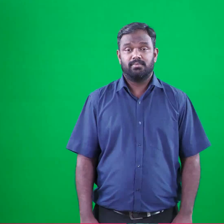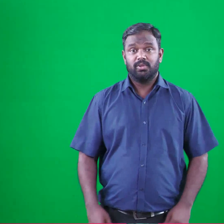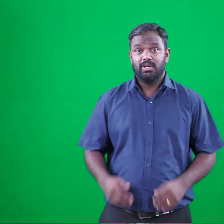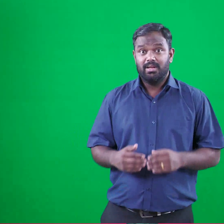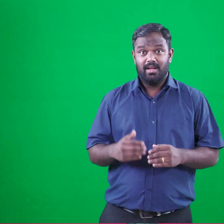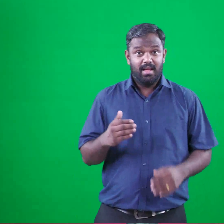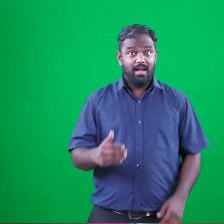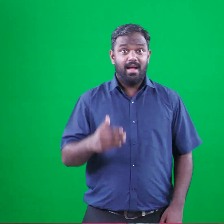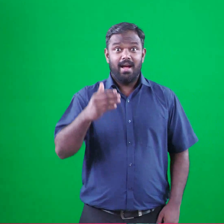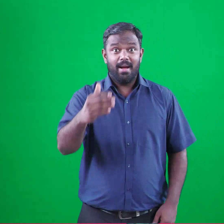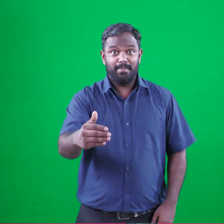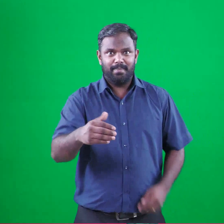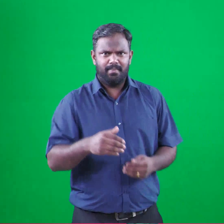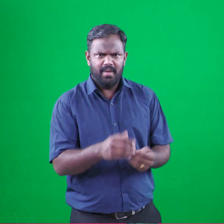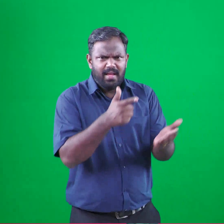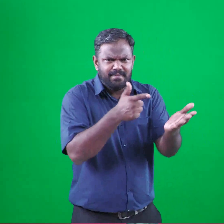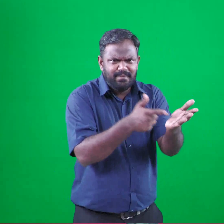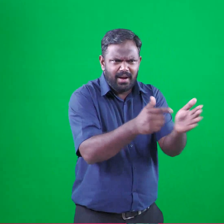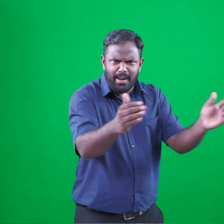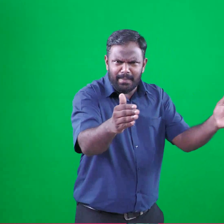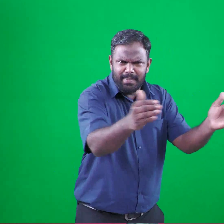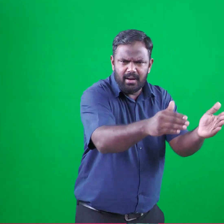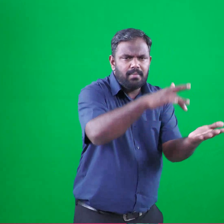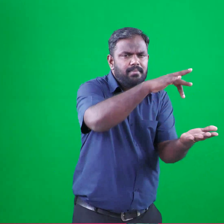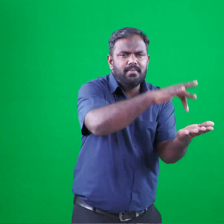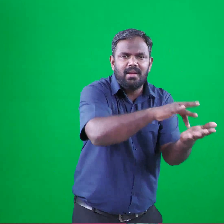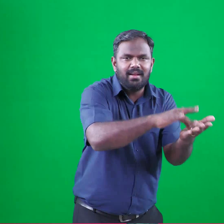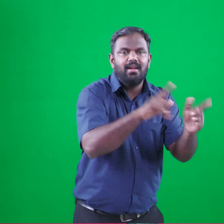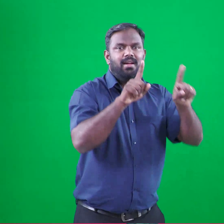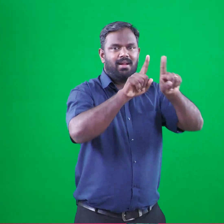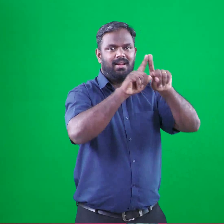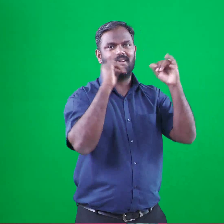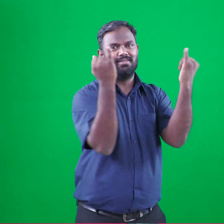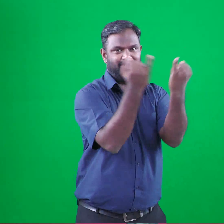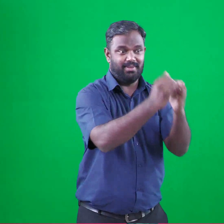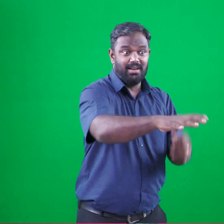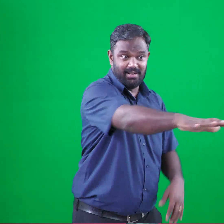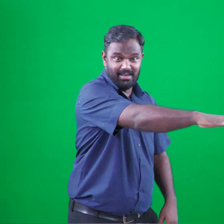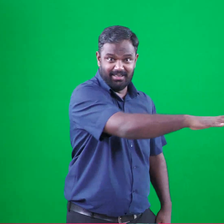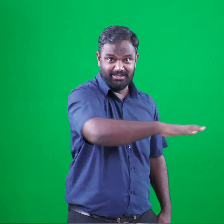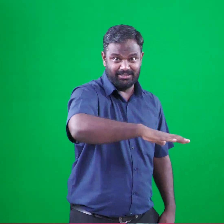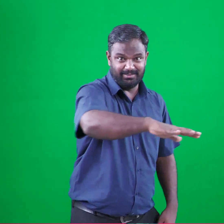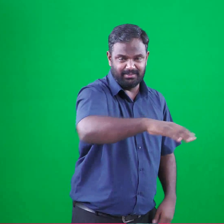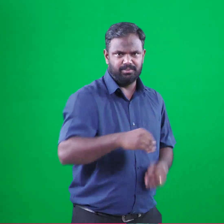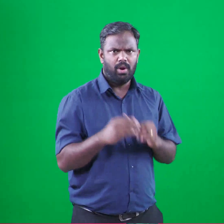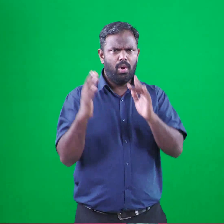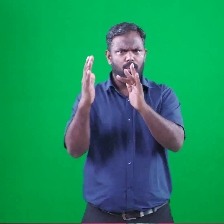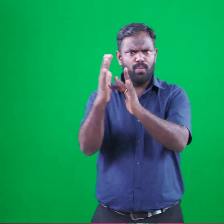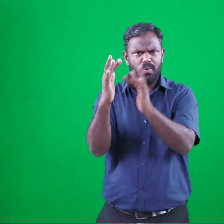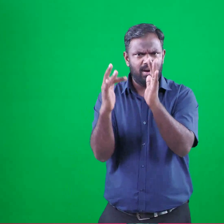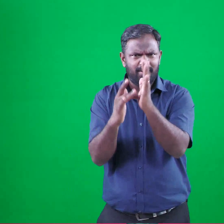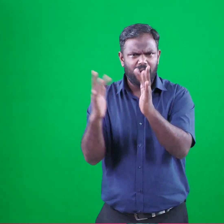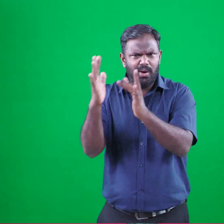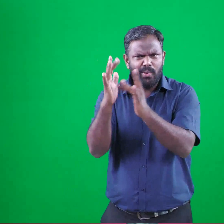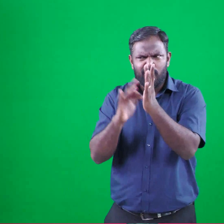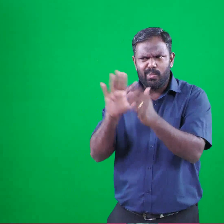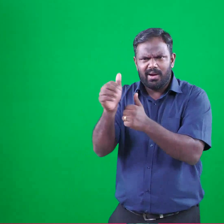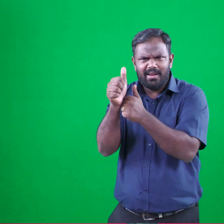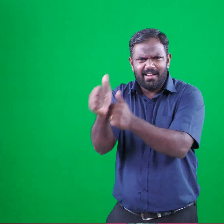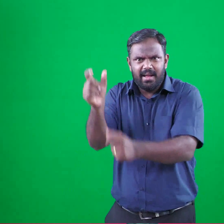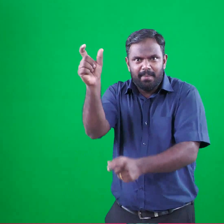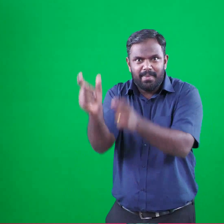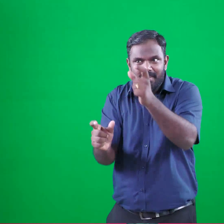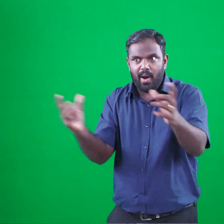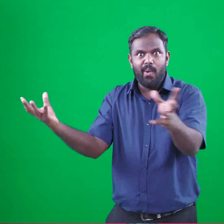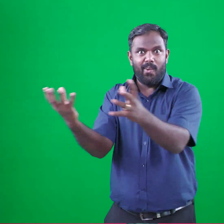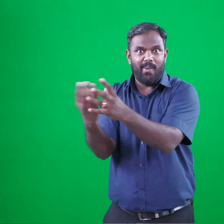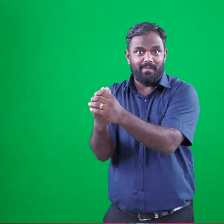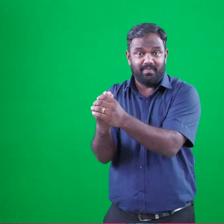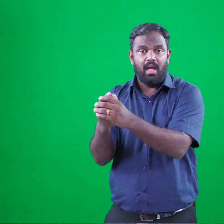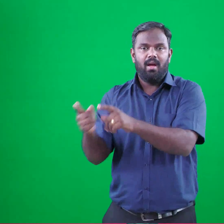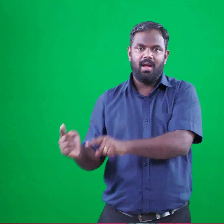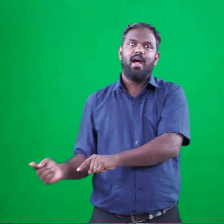Next, they came to Jericho.